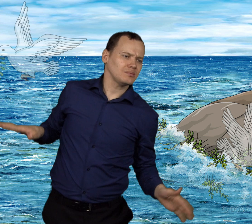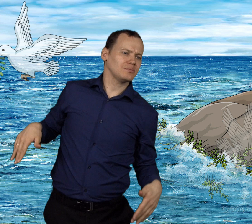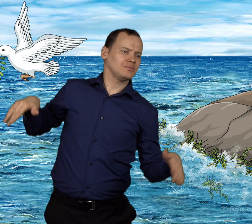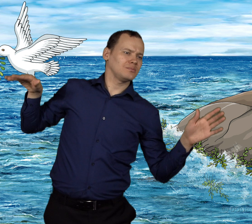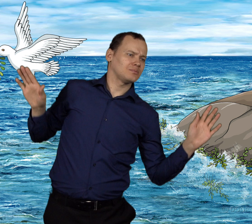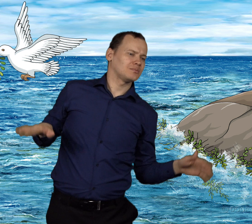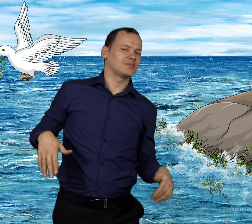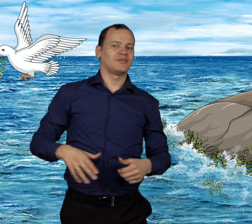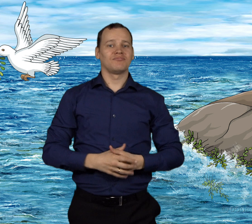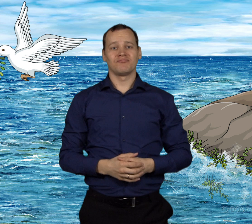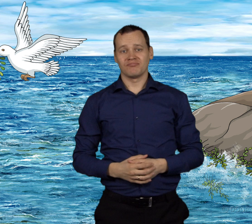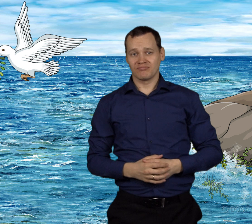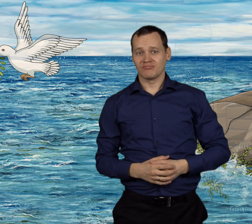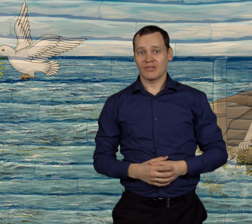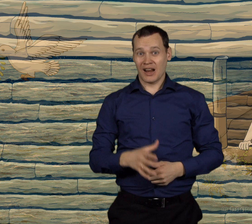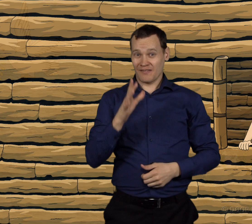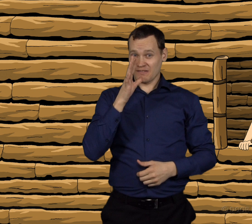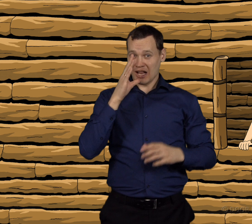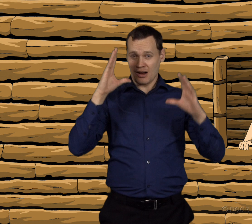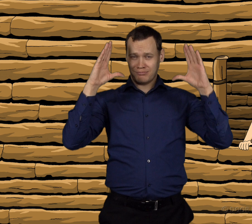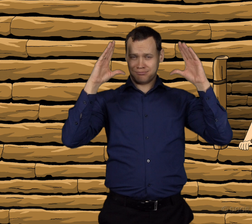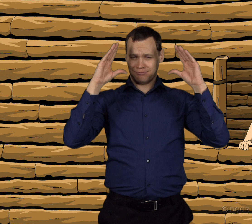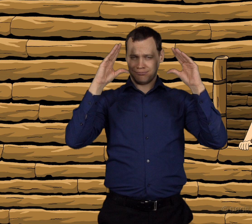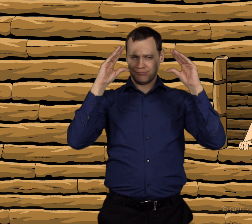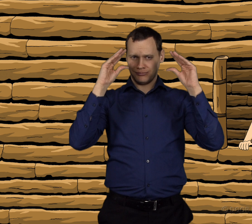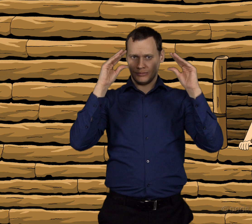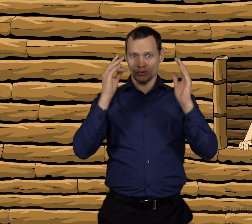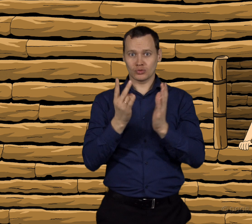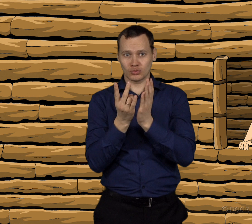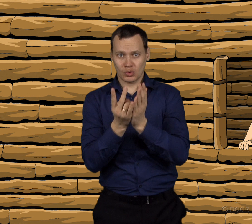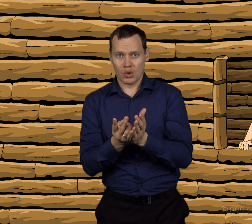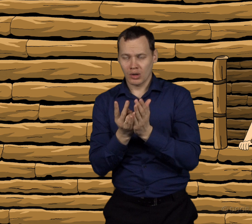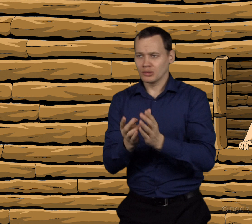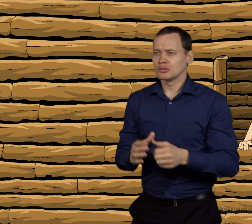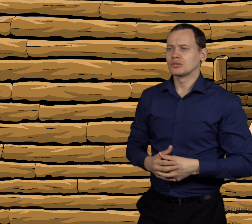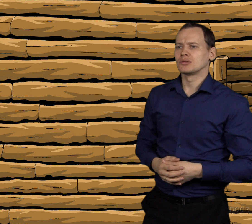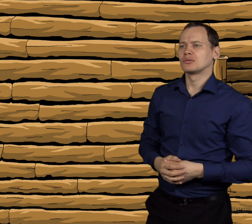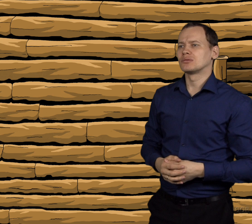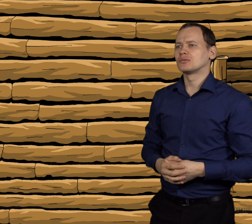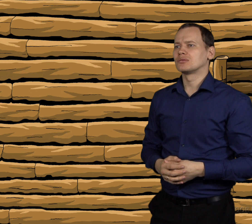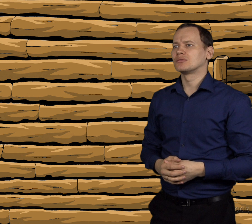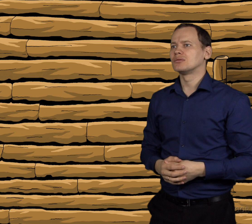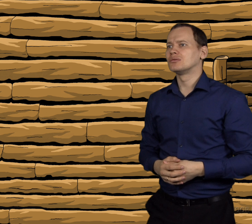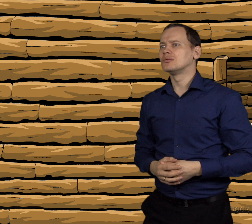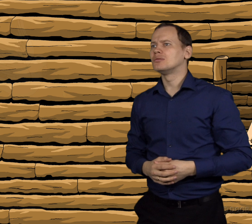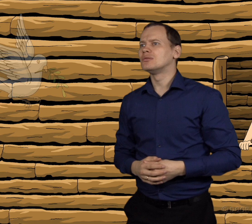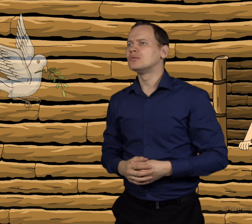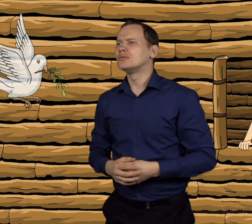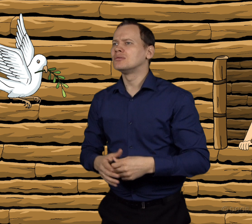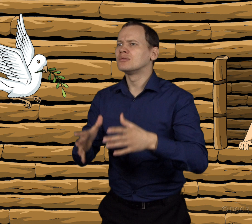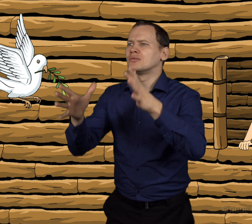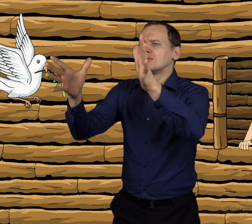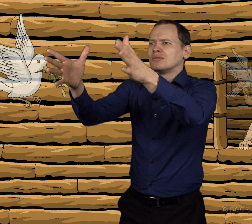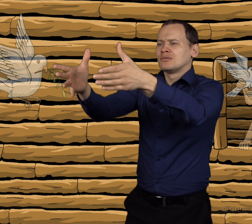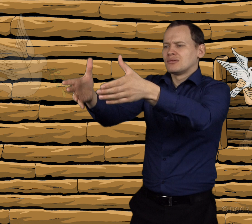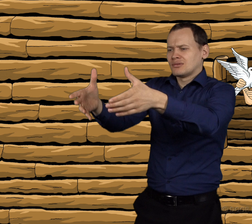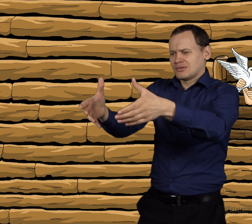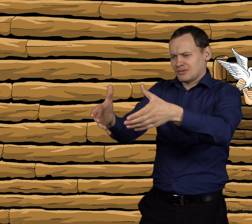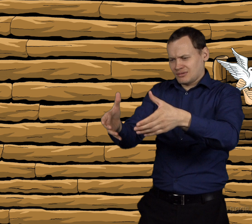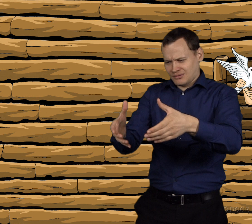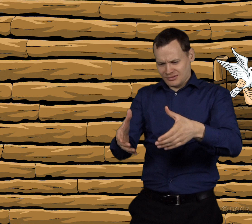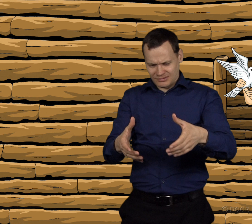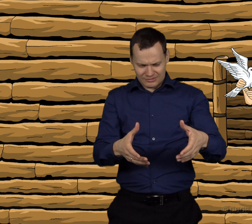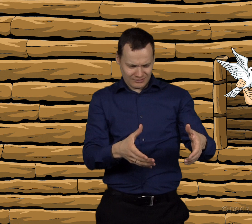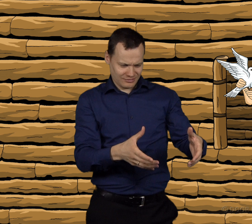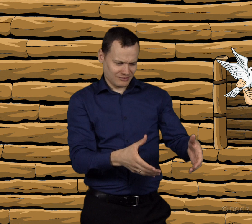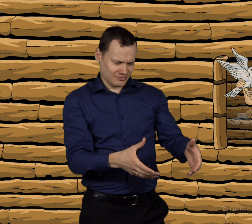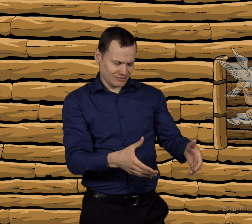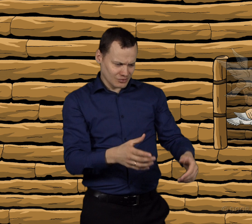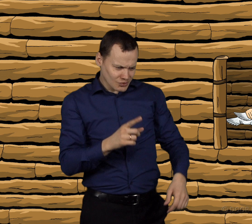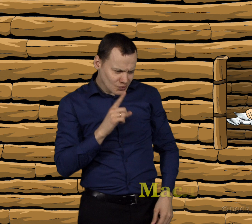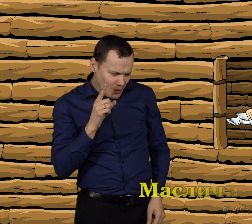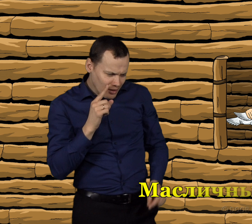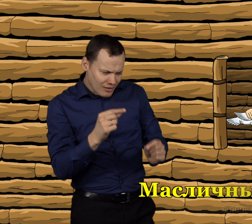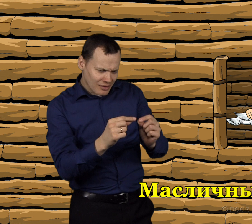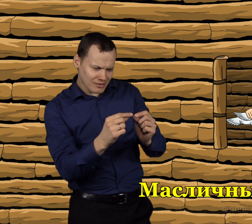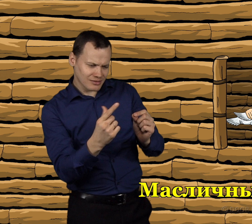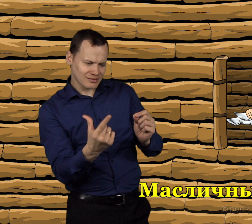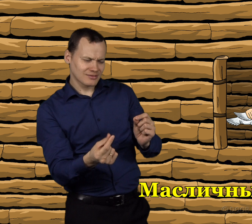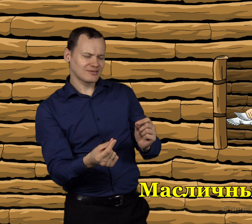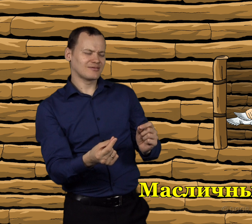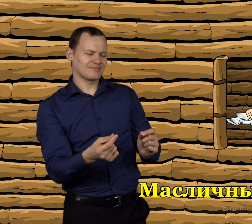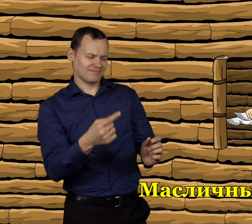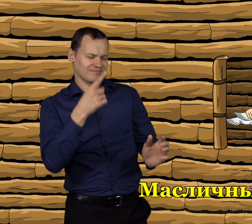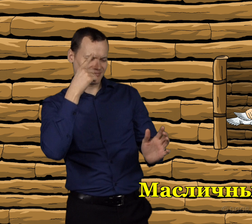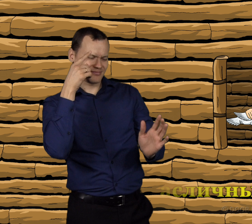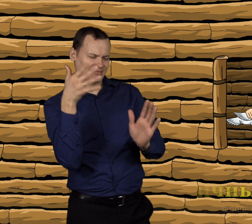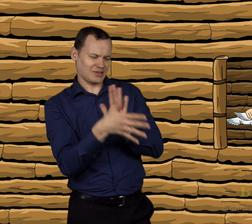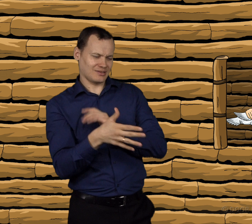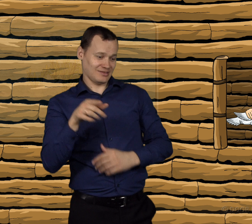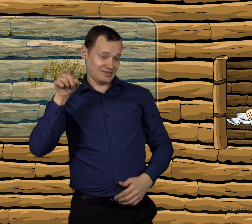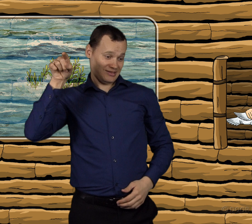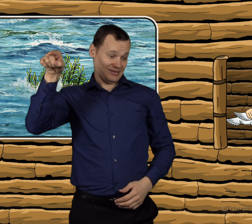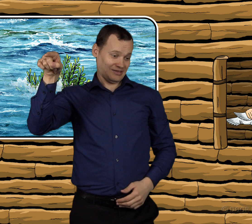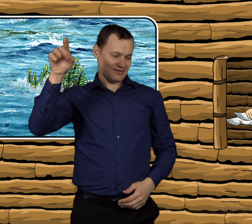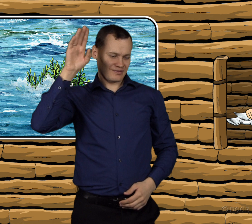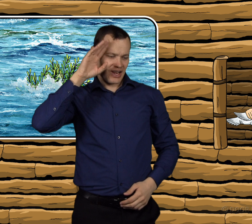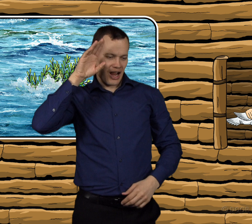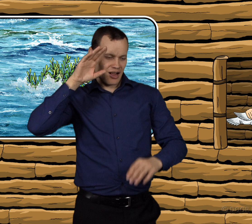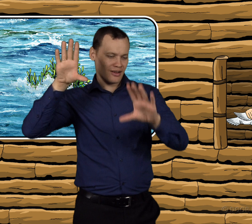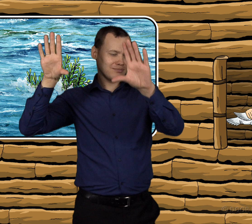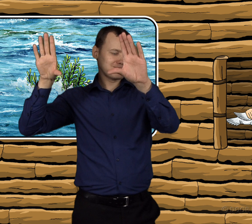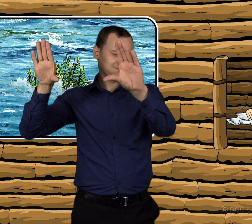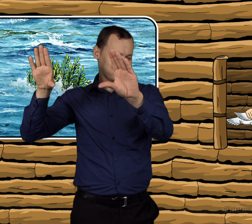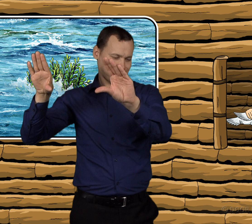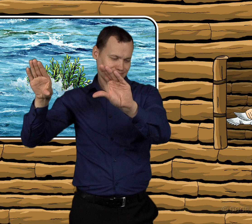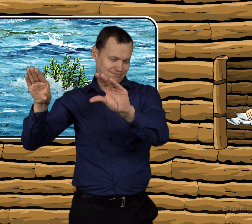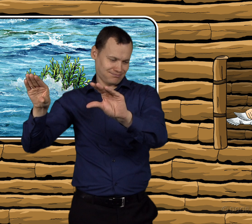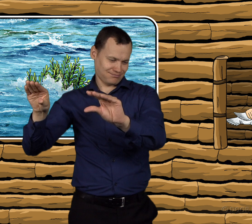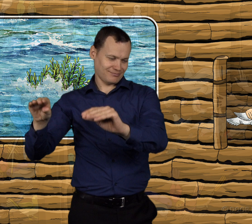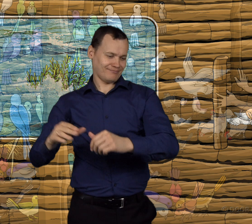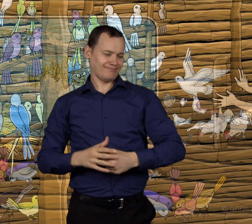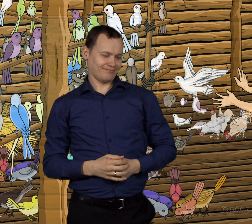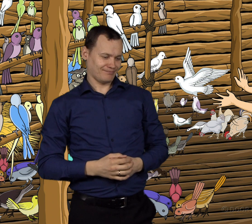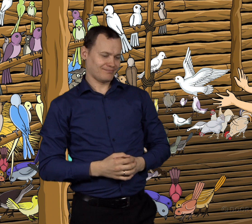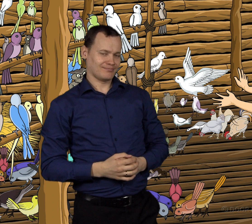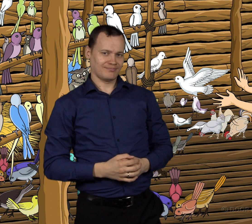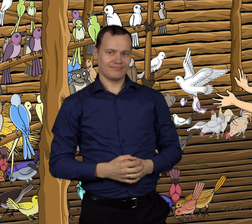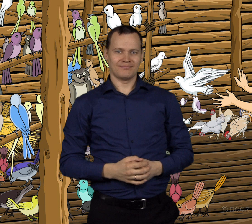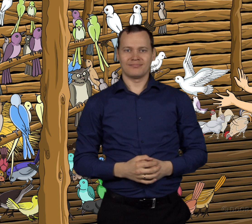And behold, the dove returned to him in the evening with a freshly plucked olive leaf in her beak. So Noah knew that the waters had receded from the earth.